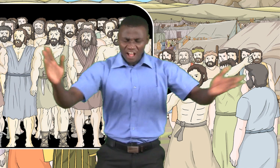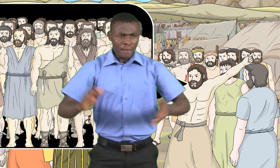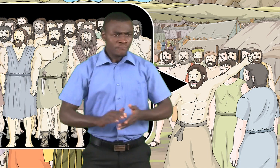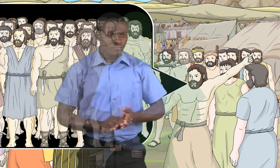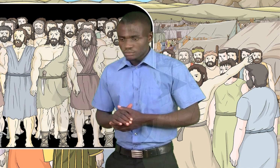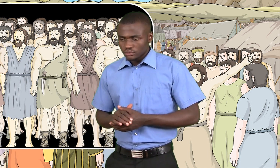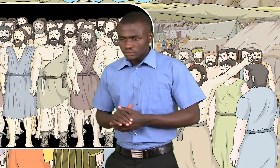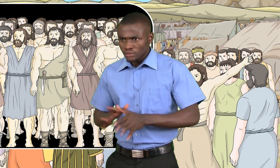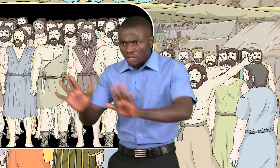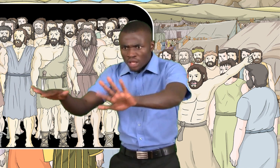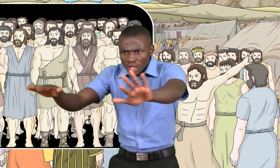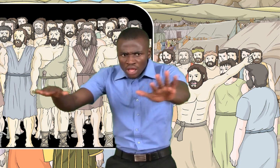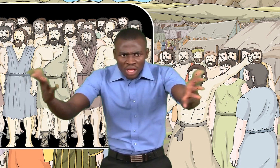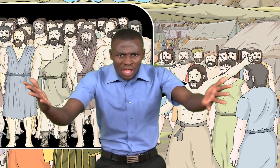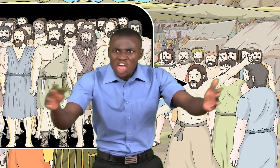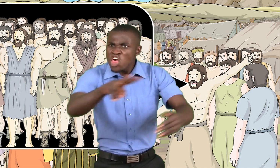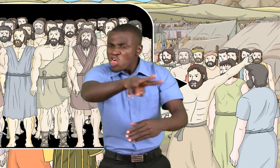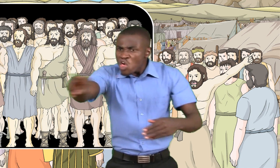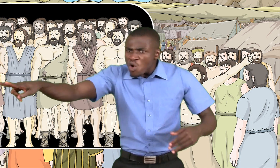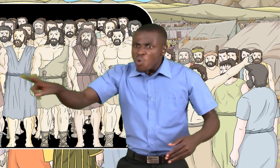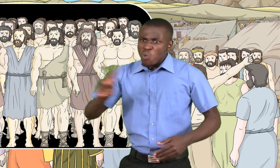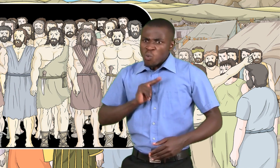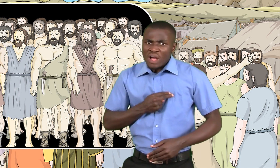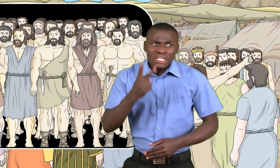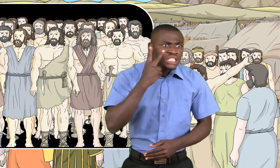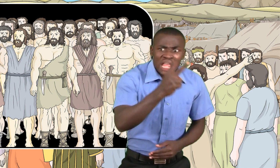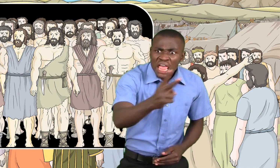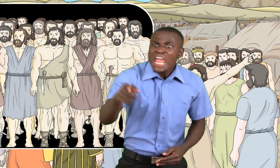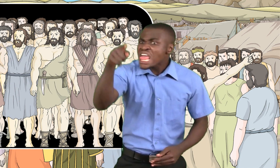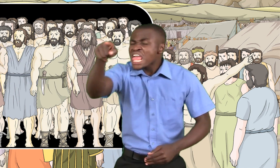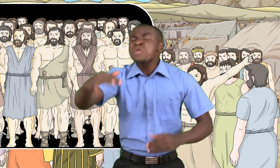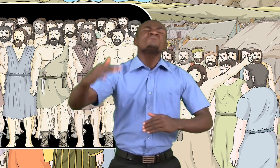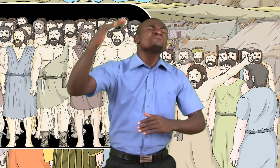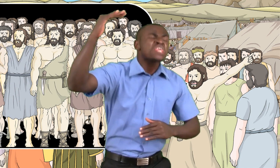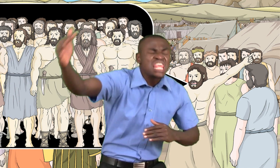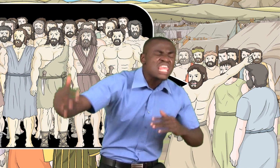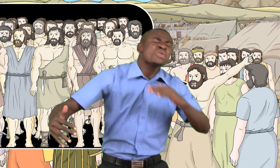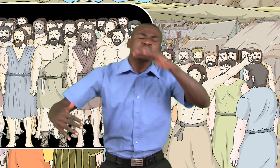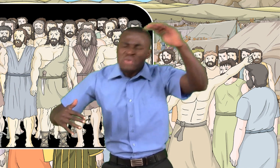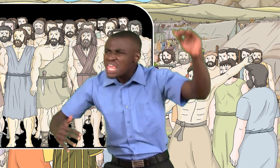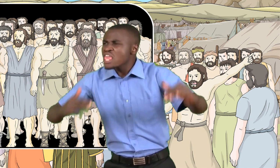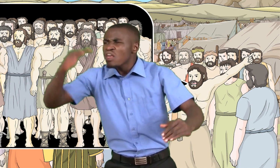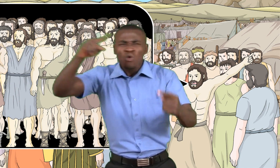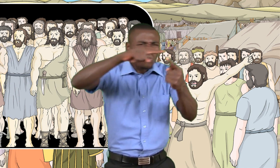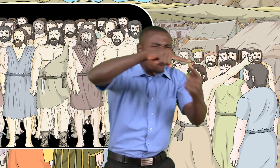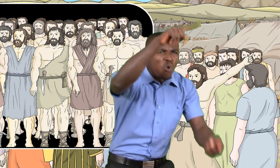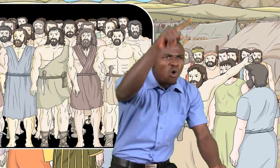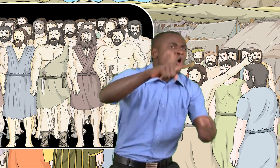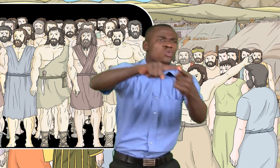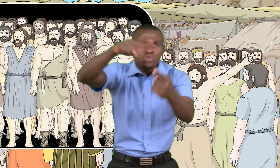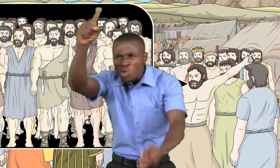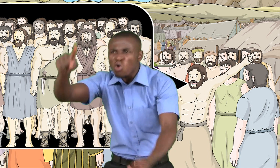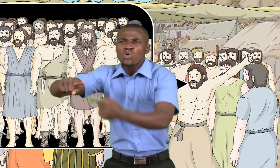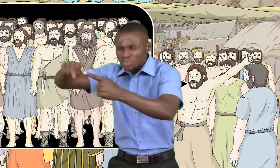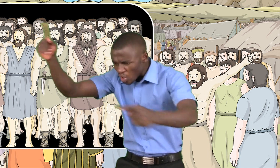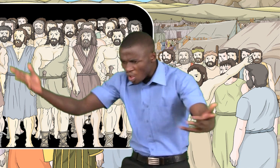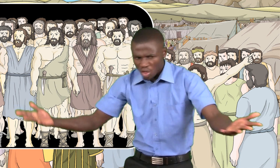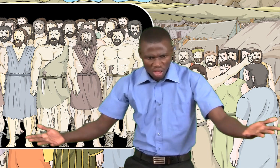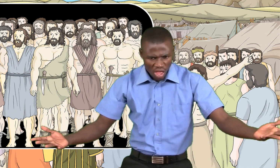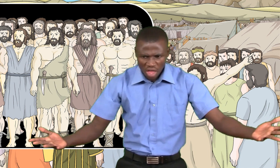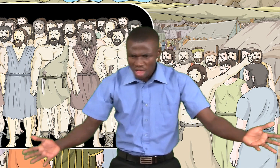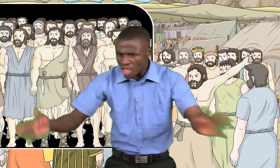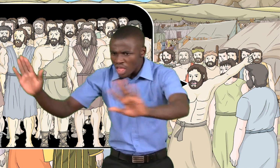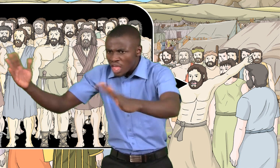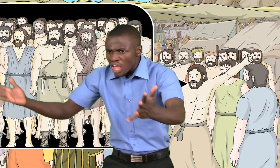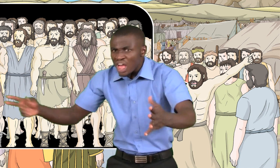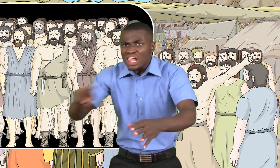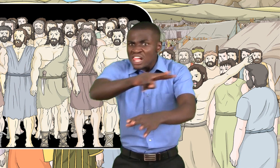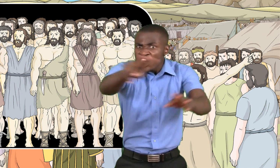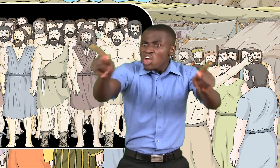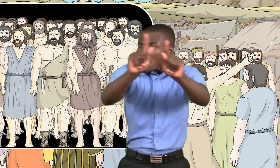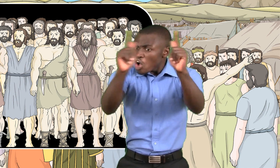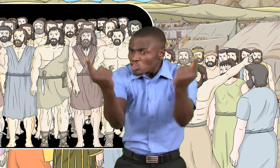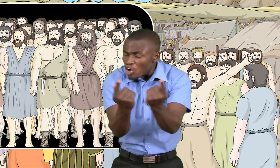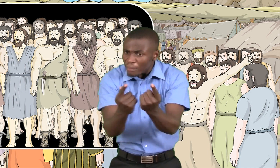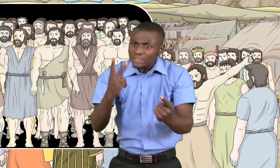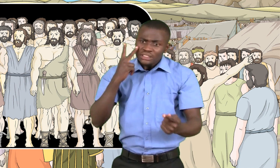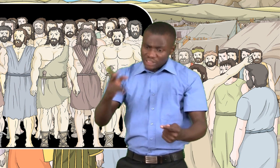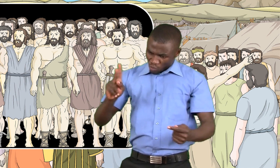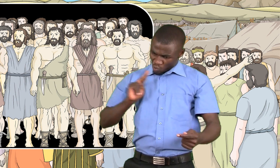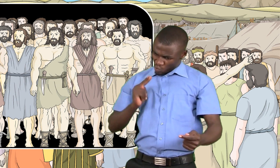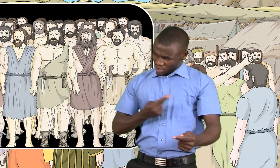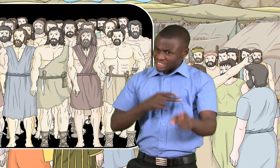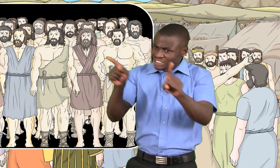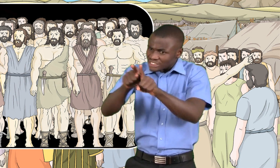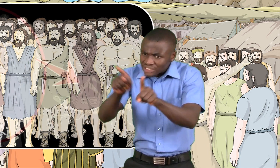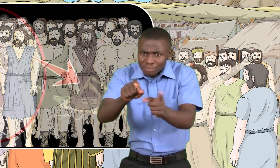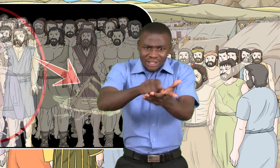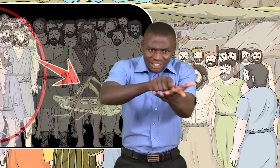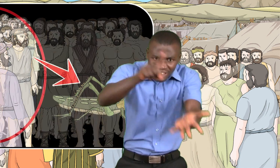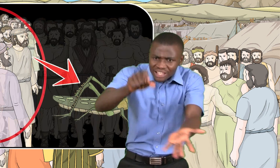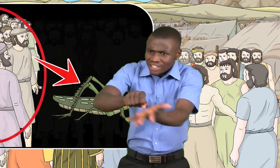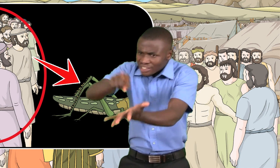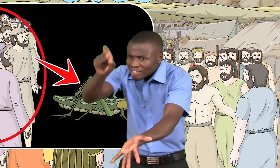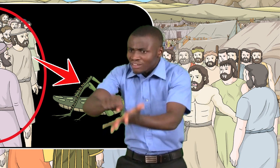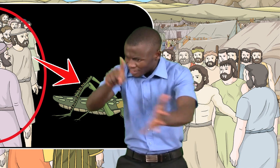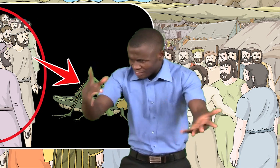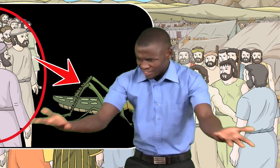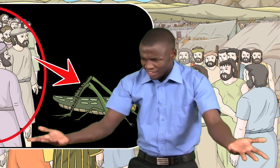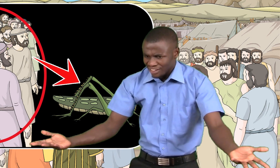We even saw the Nephilim there—the descendants of Anak that come from the Nephilim!